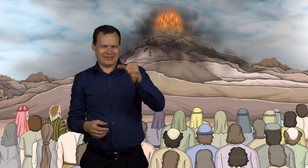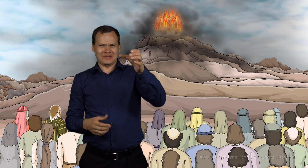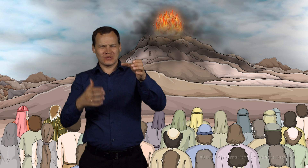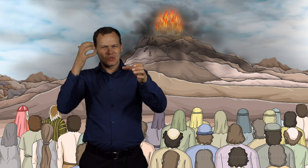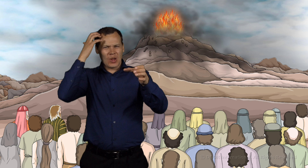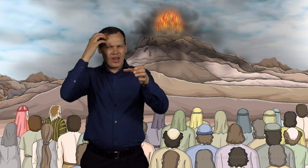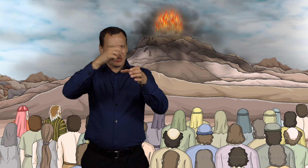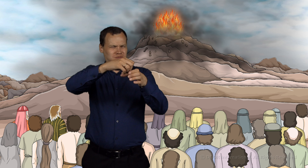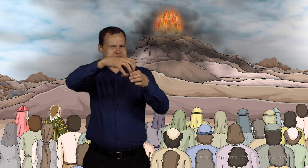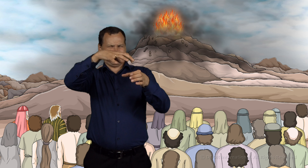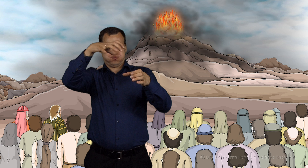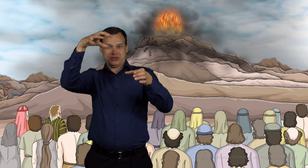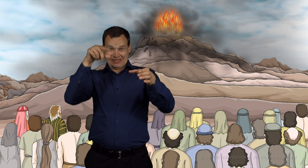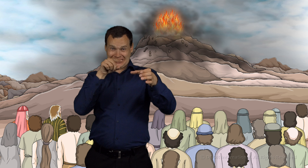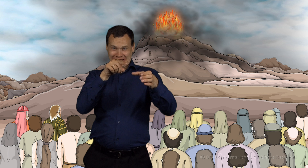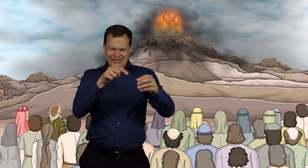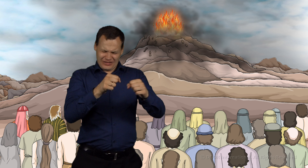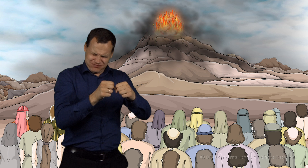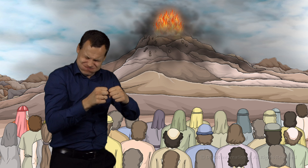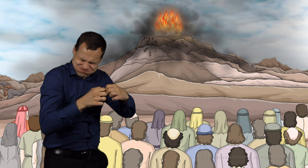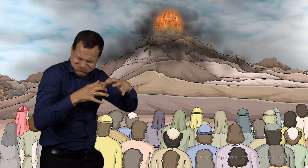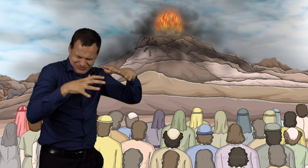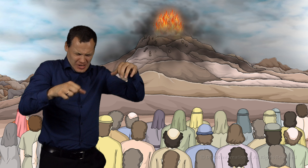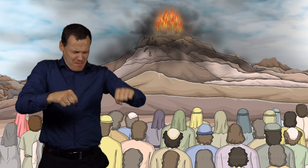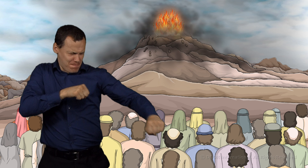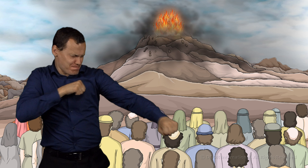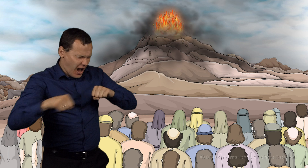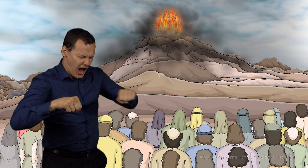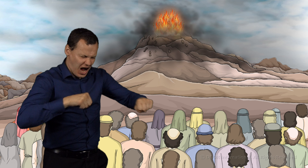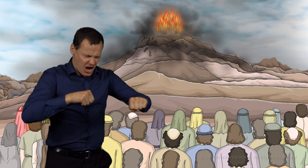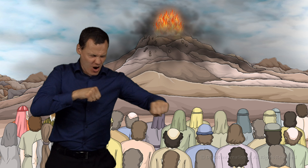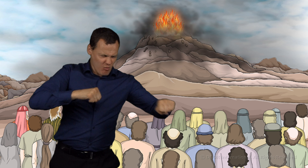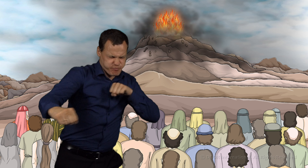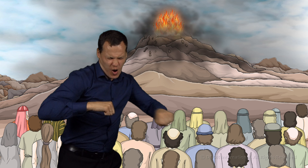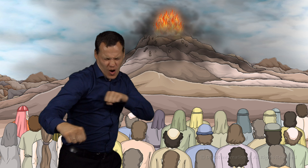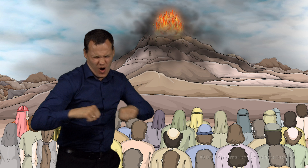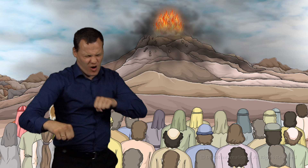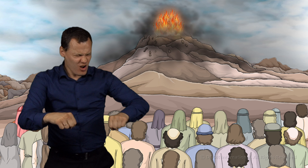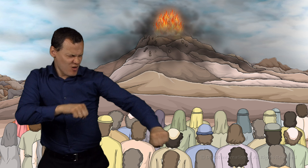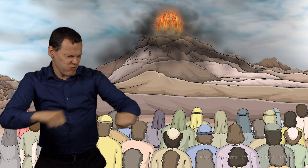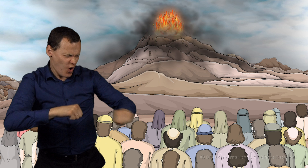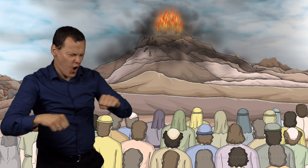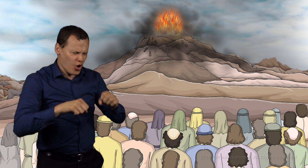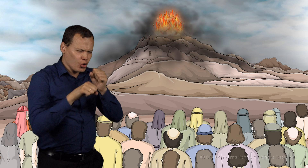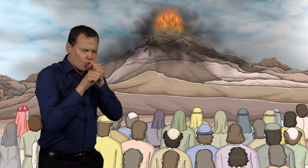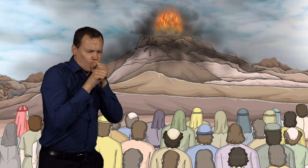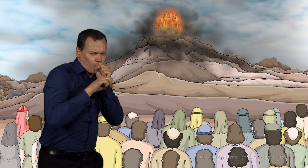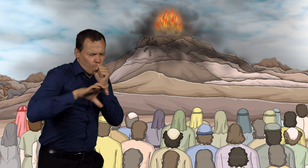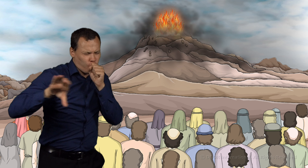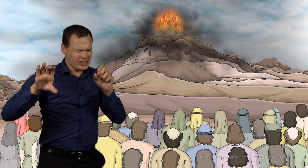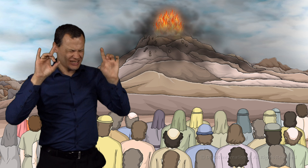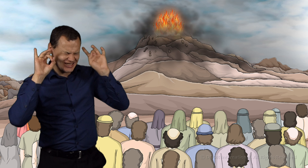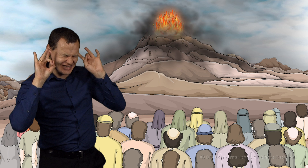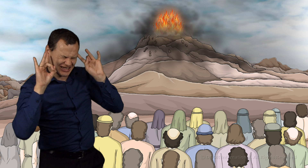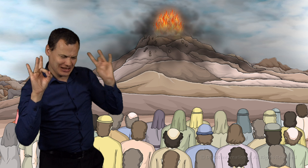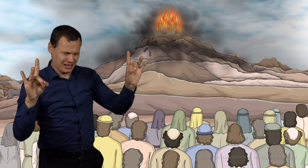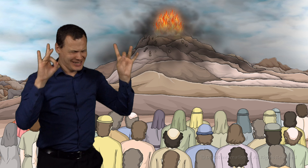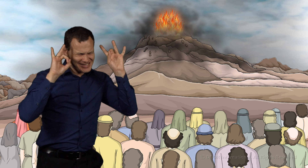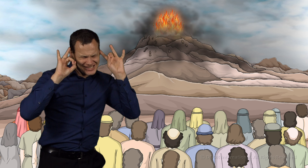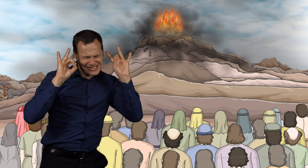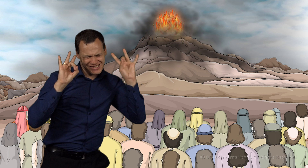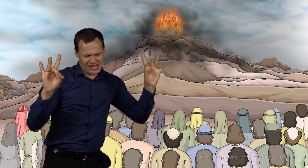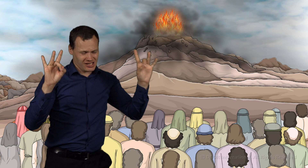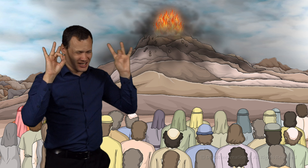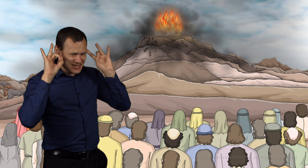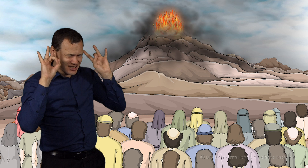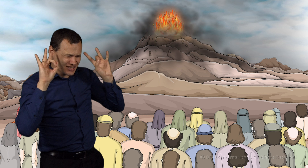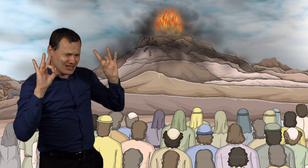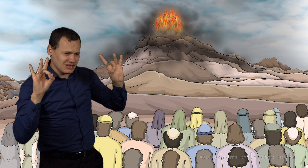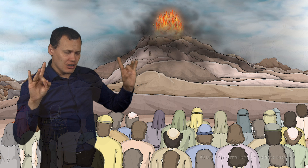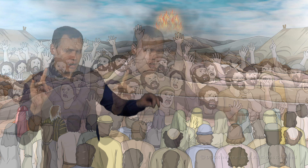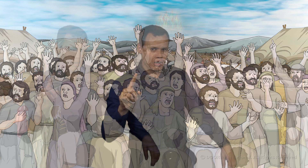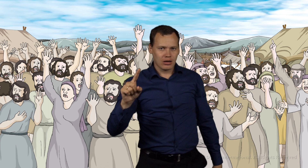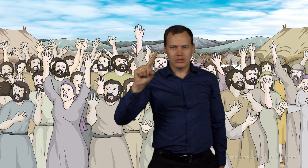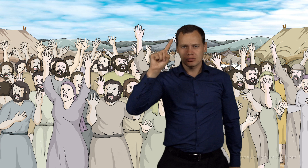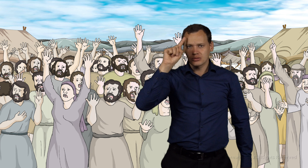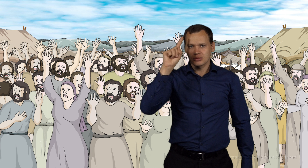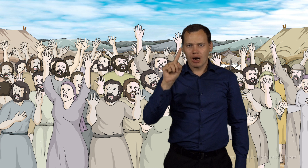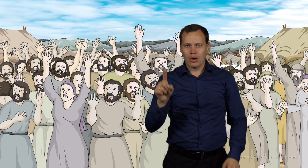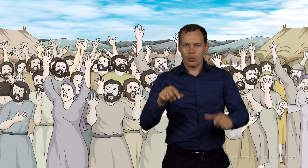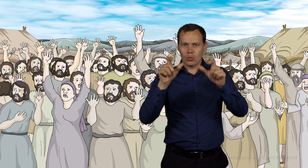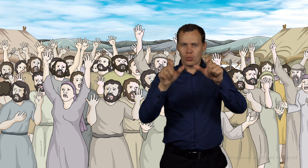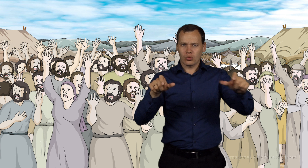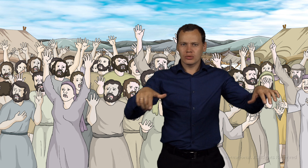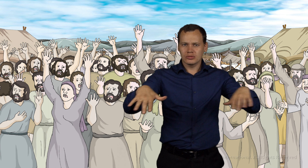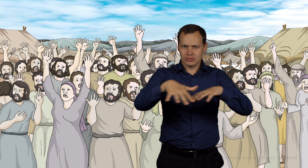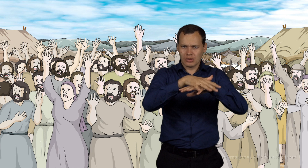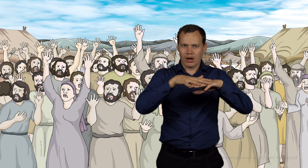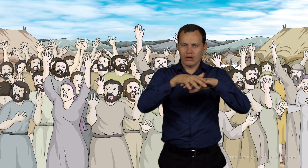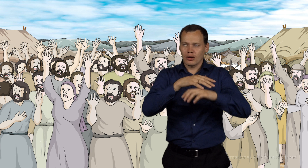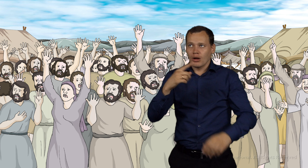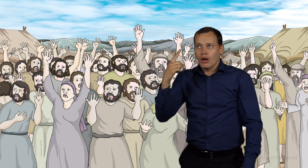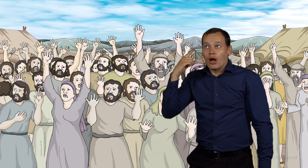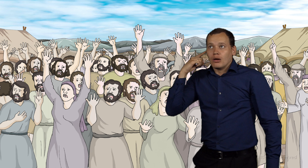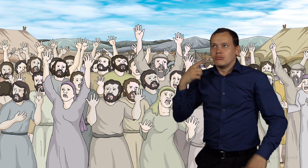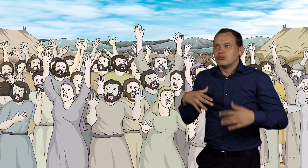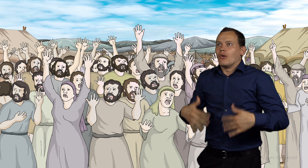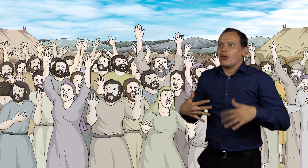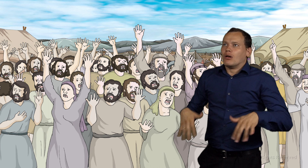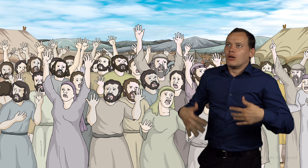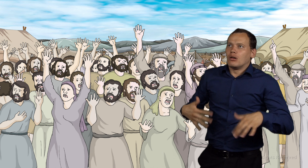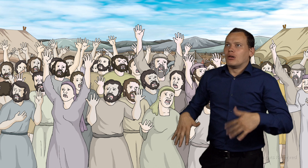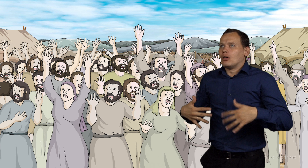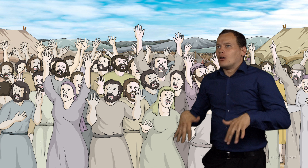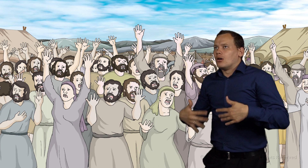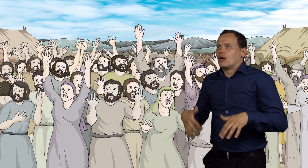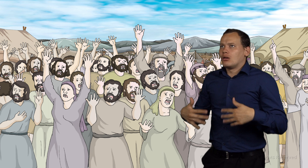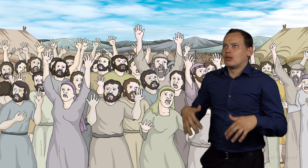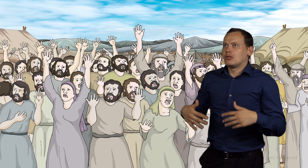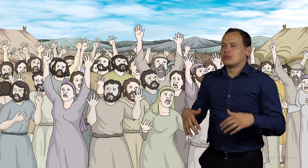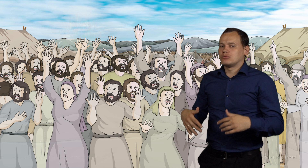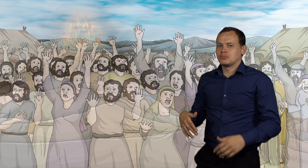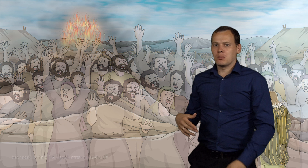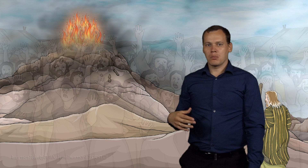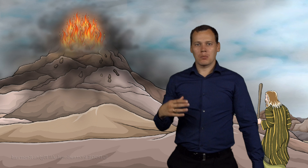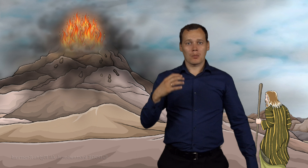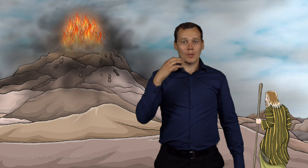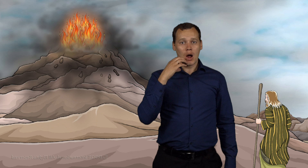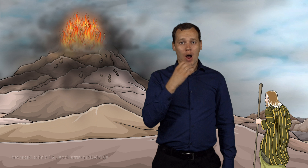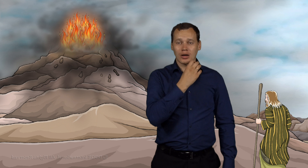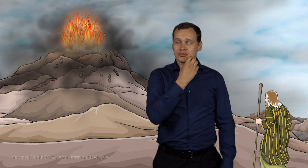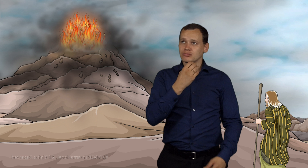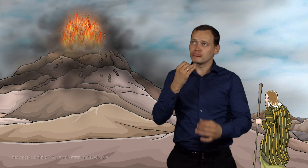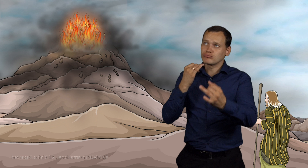And as the sound of the ram’s horn grew louder and louder, Moses spoke and God answered him in the thunder.